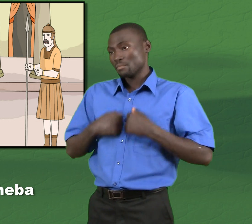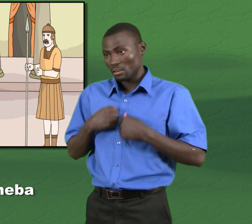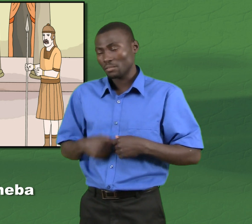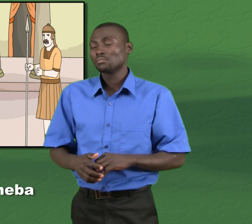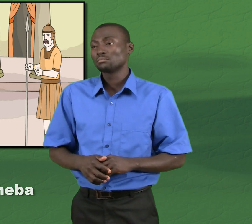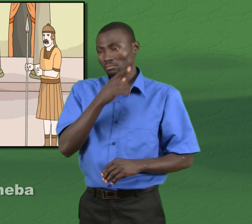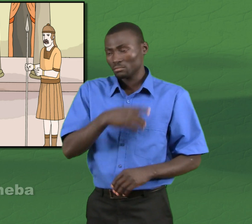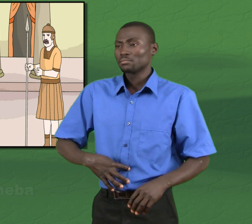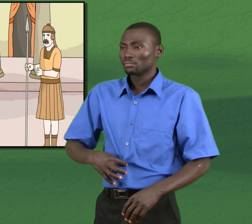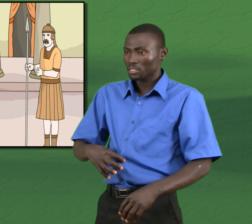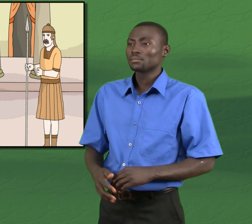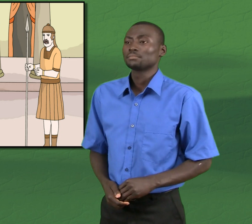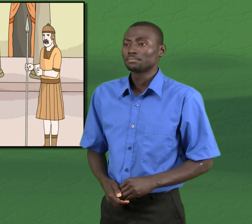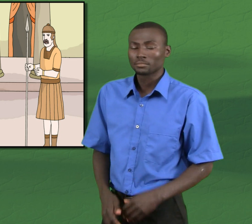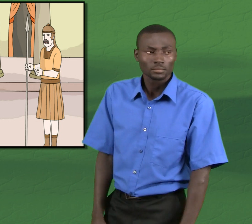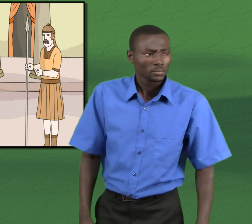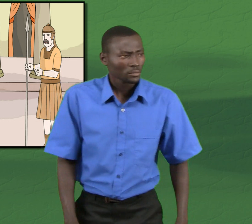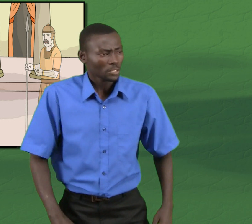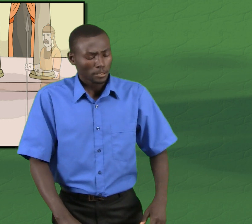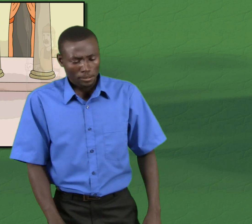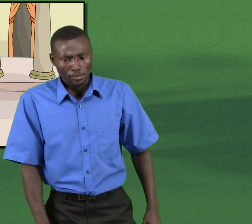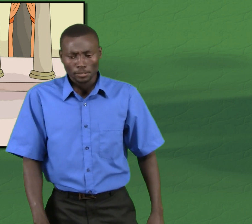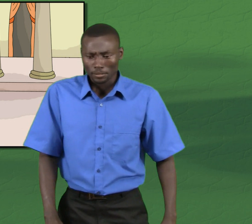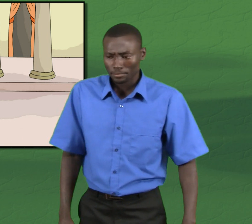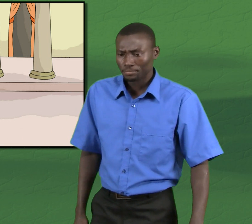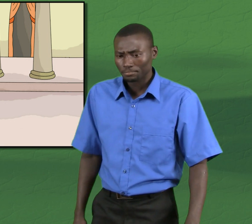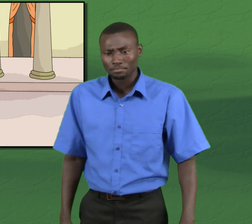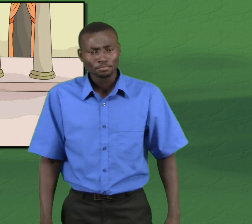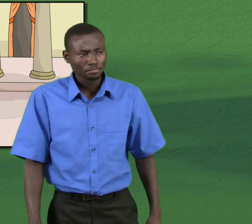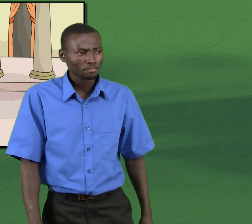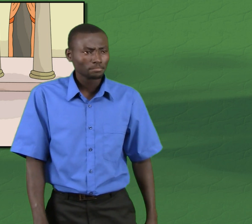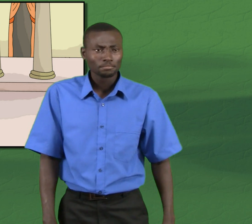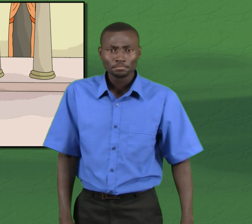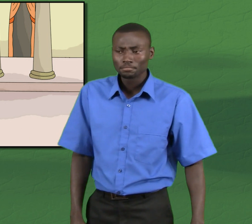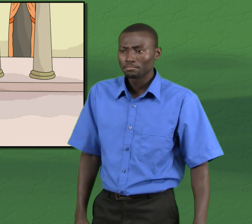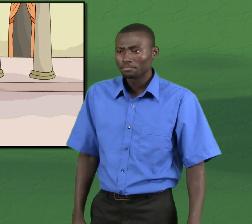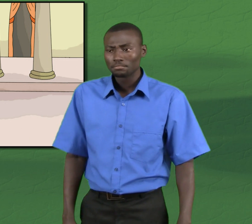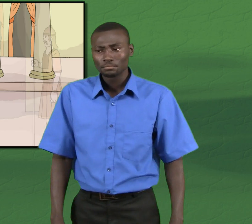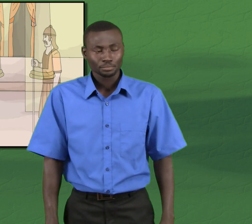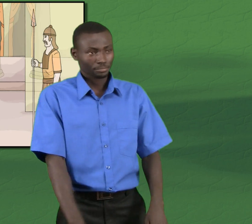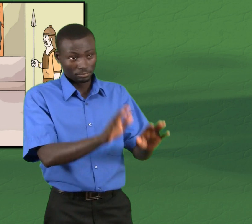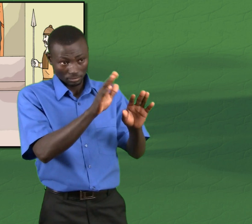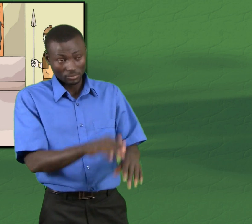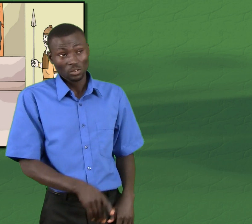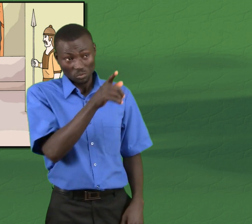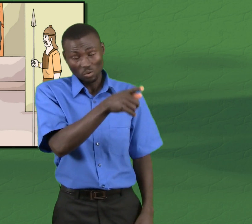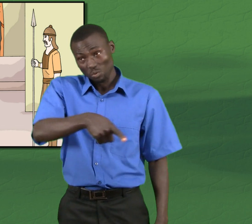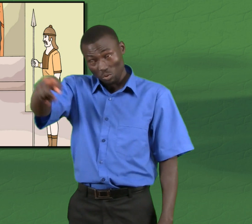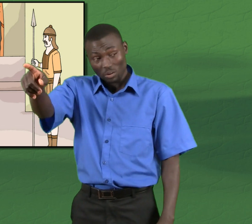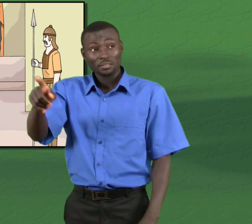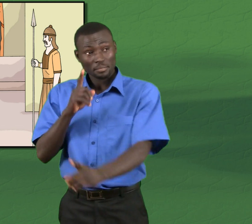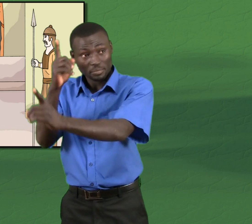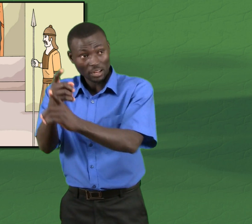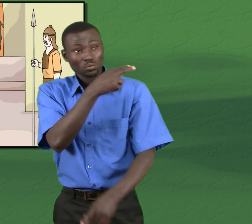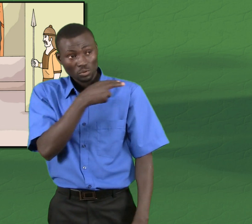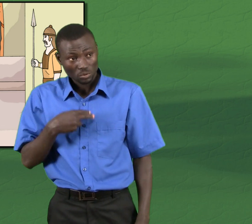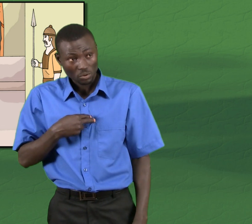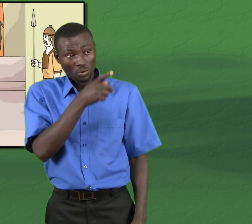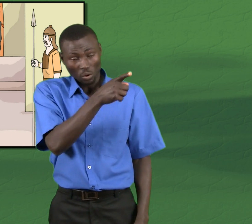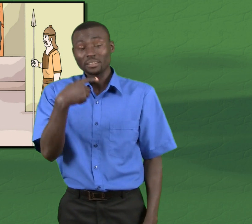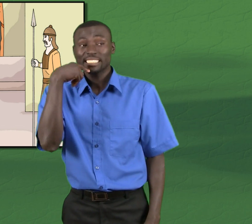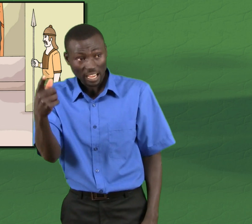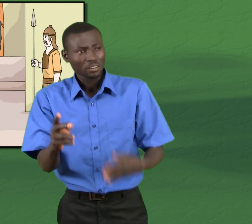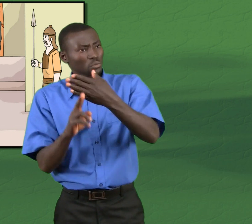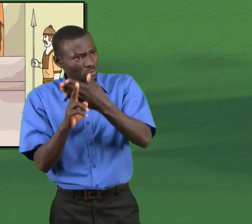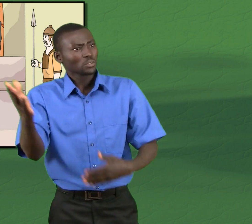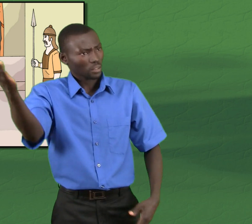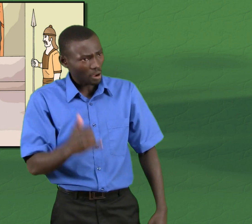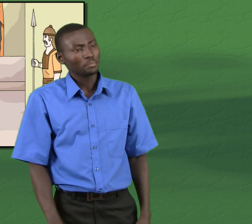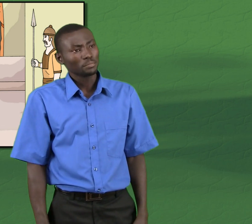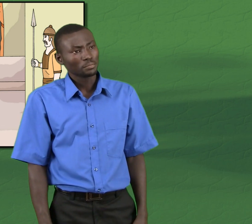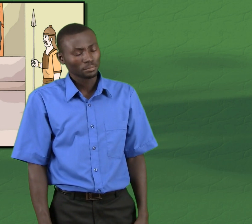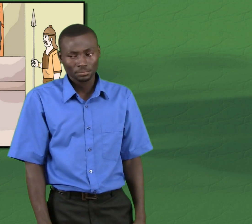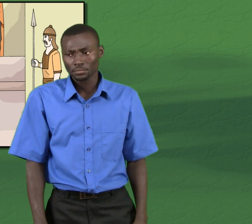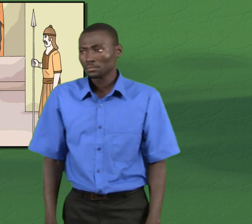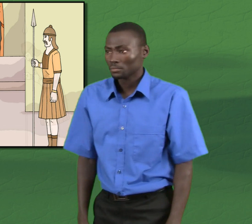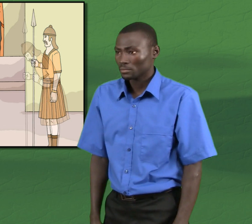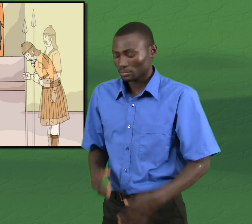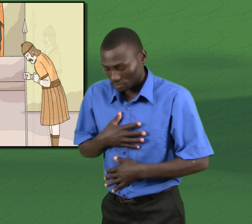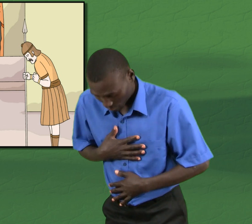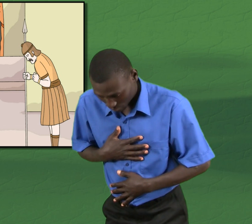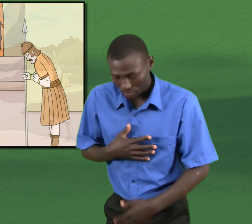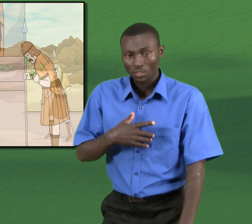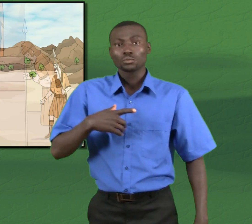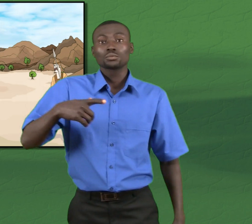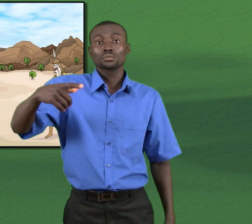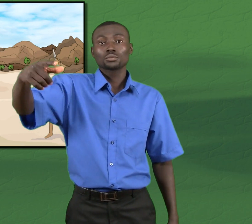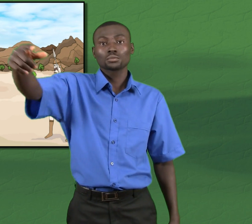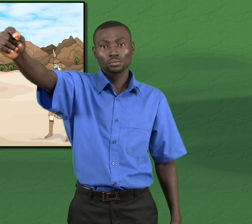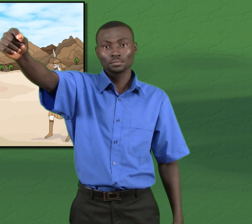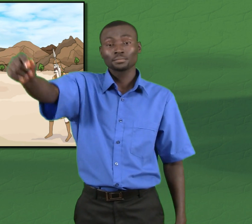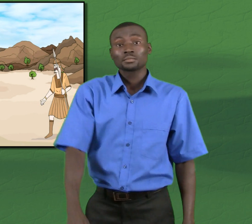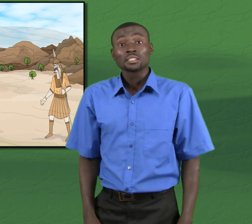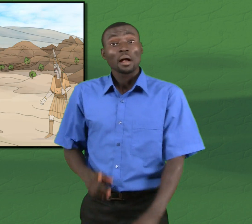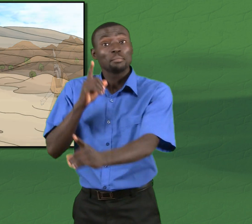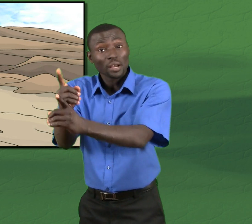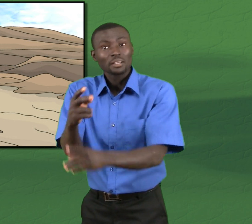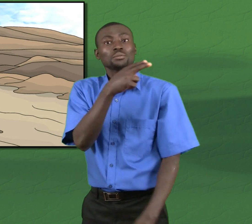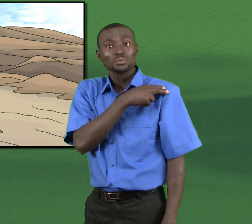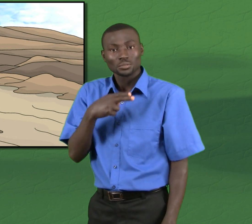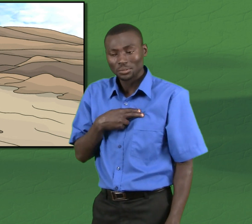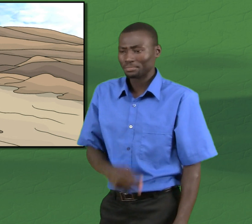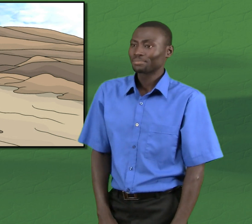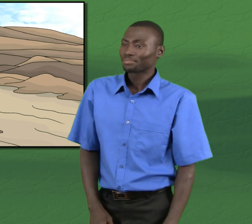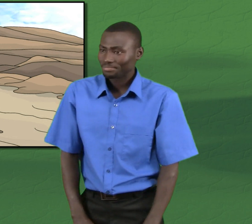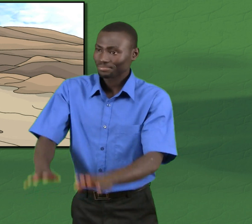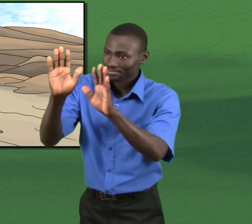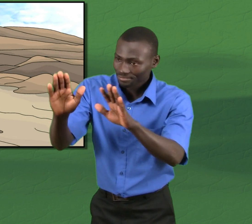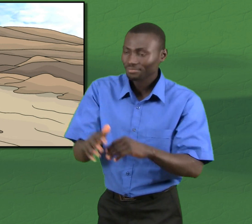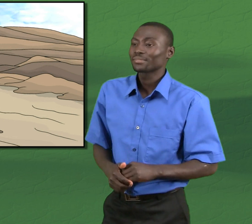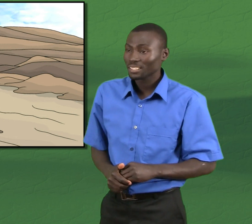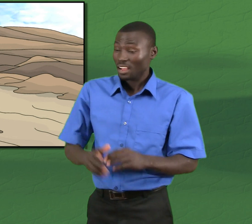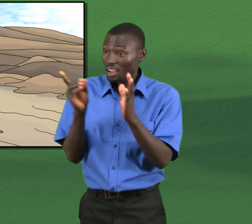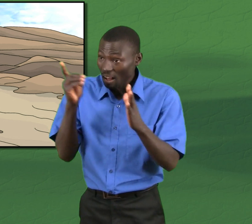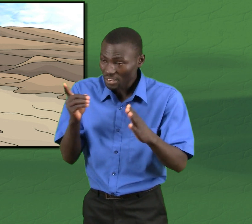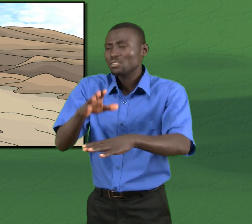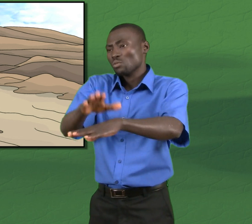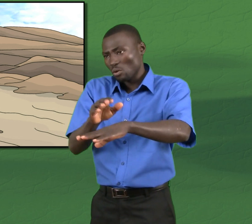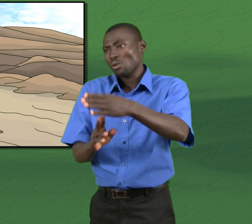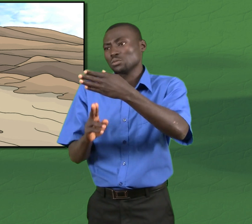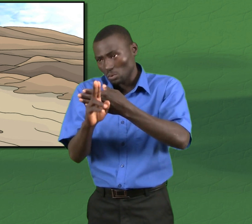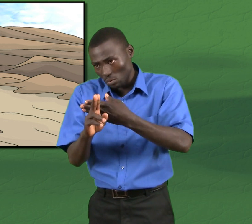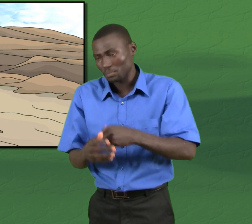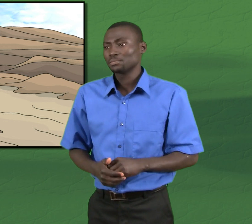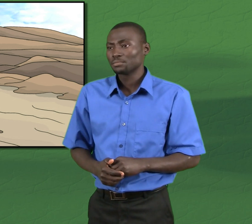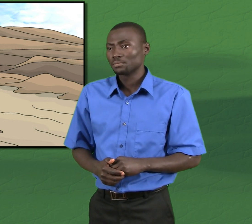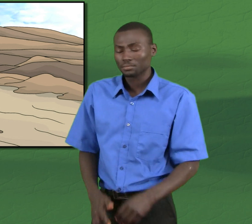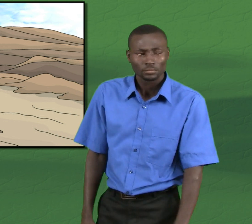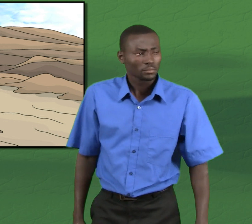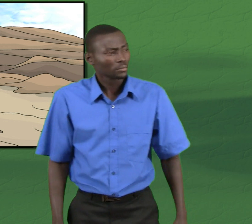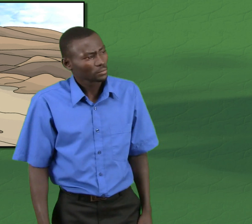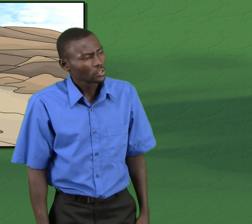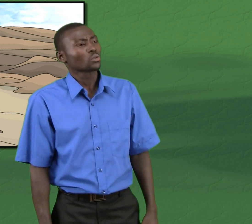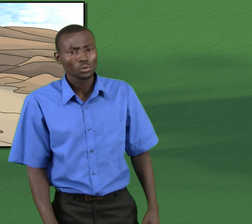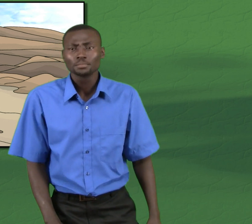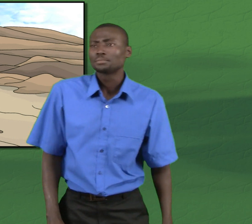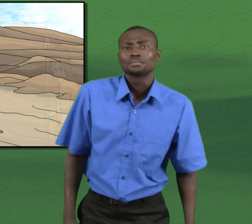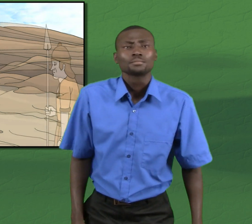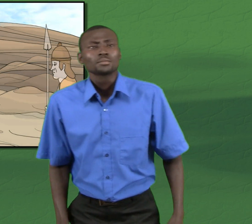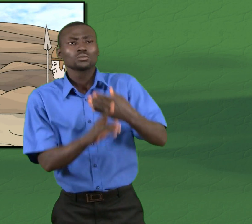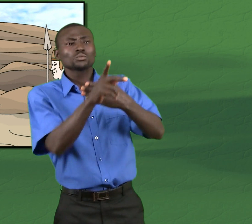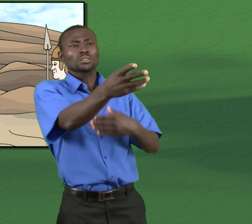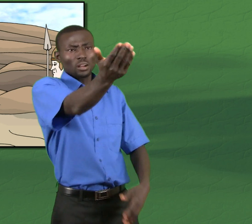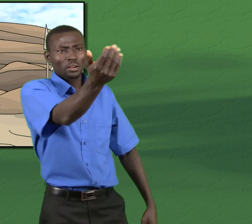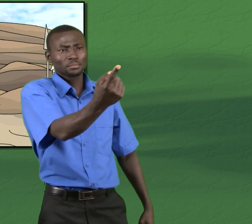At this, David sent orders to Joab: “Send me Uriah the Hittite.”